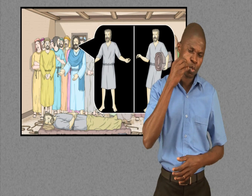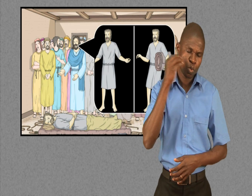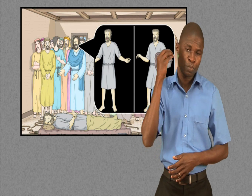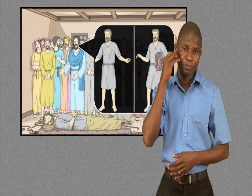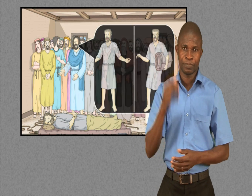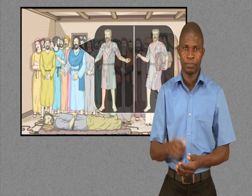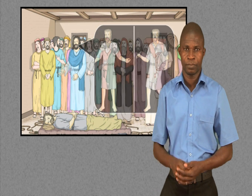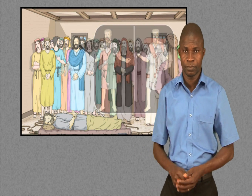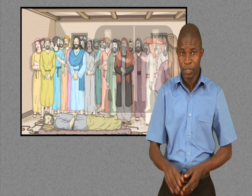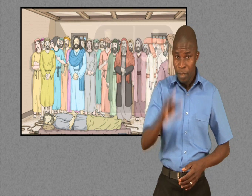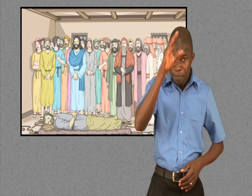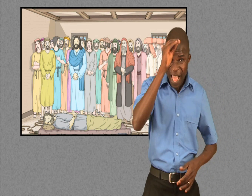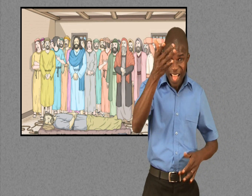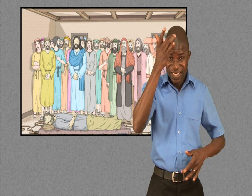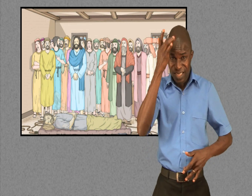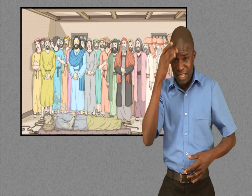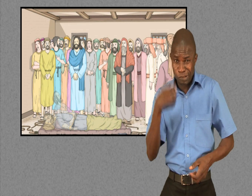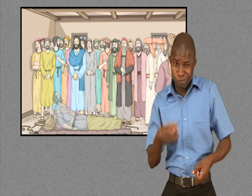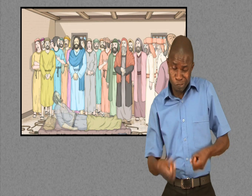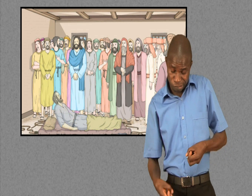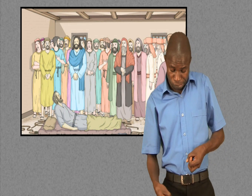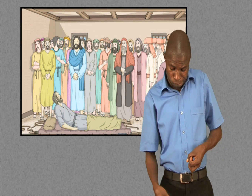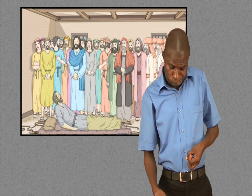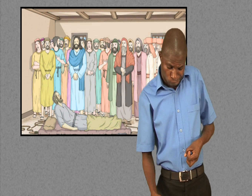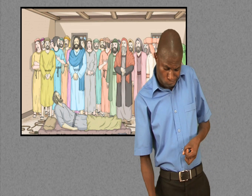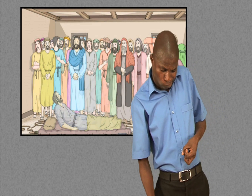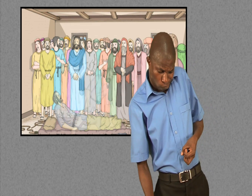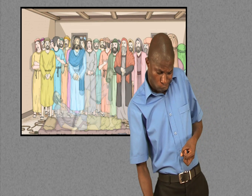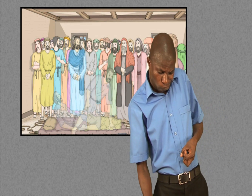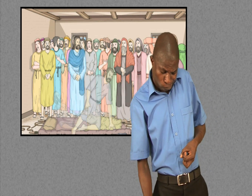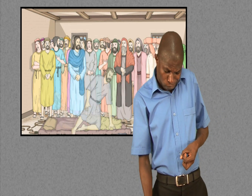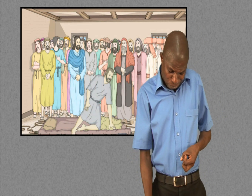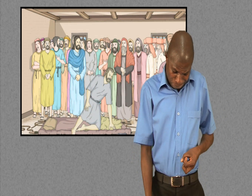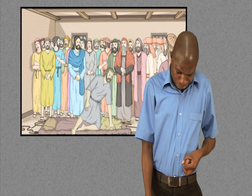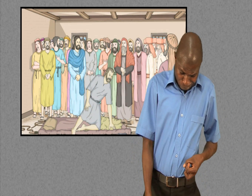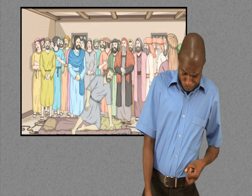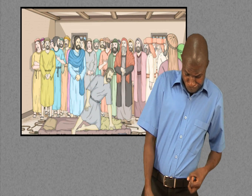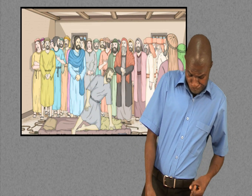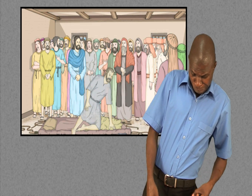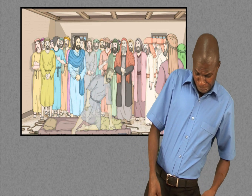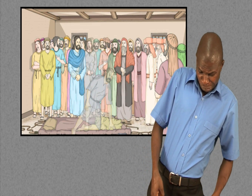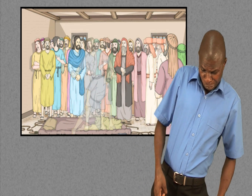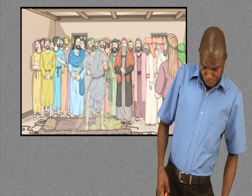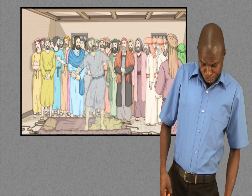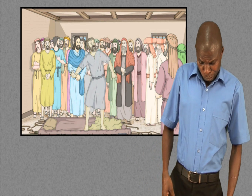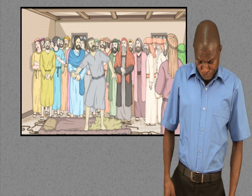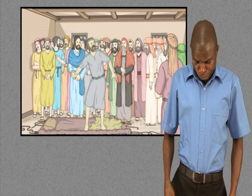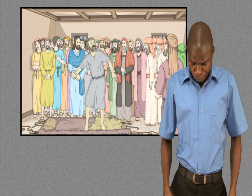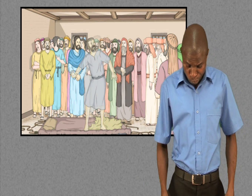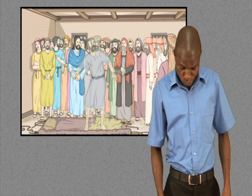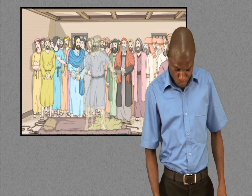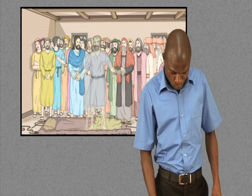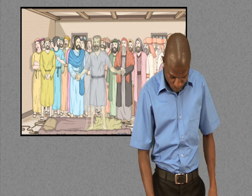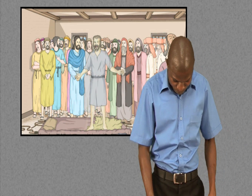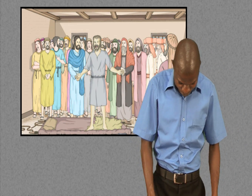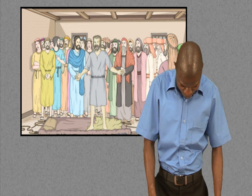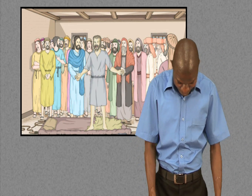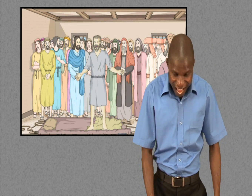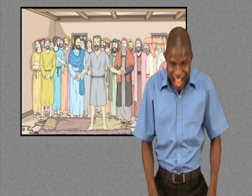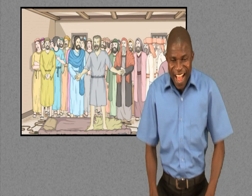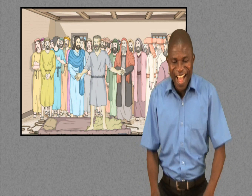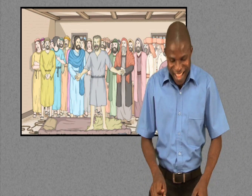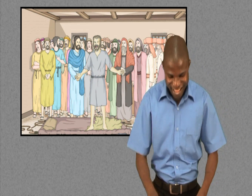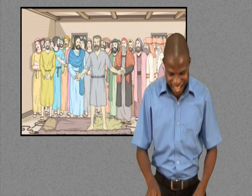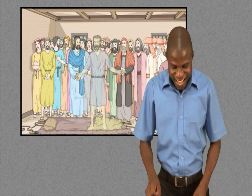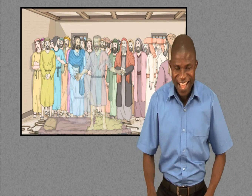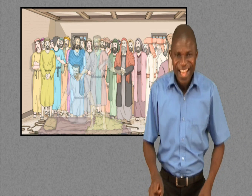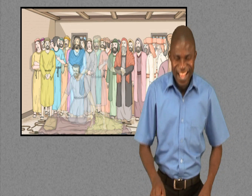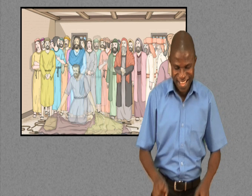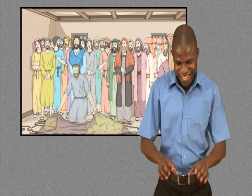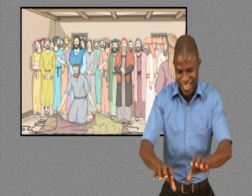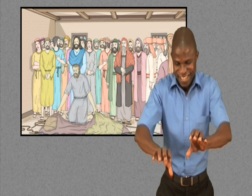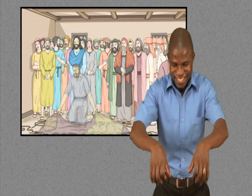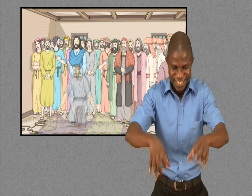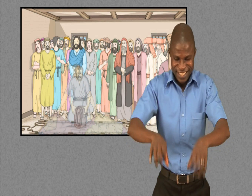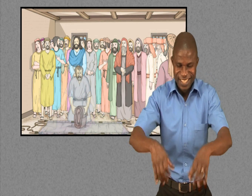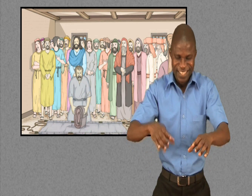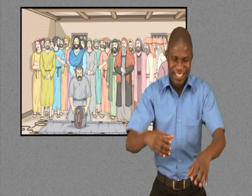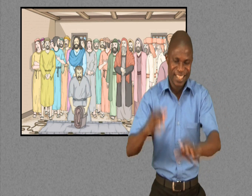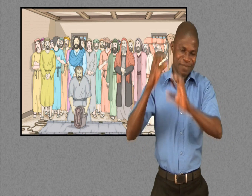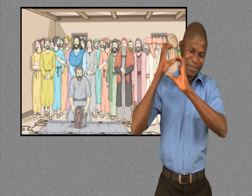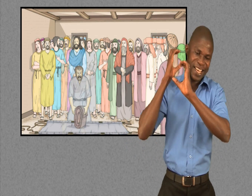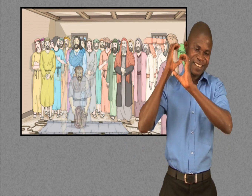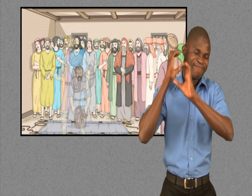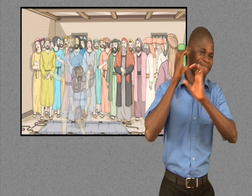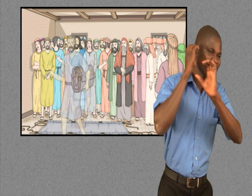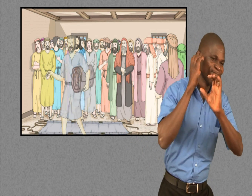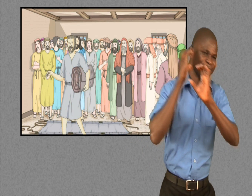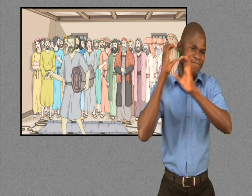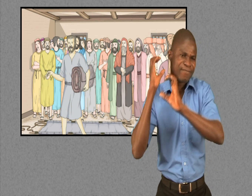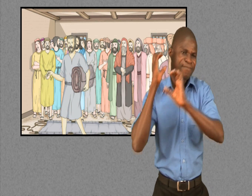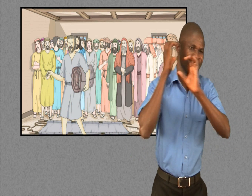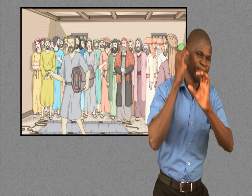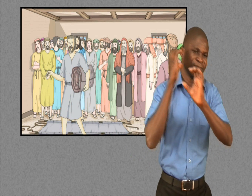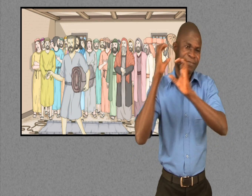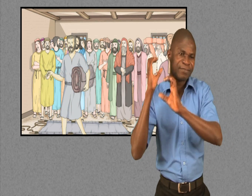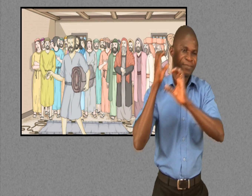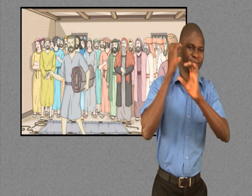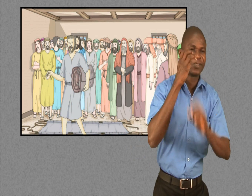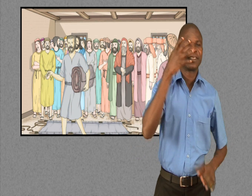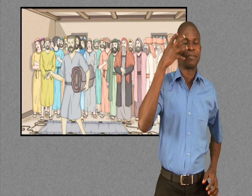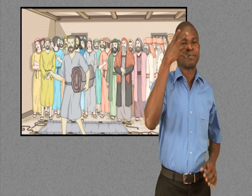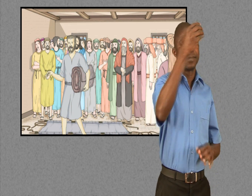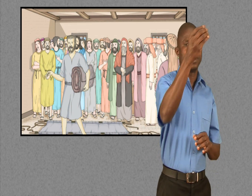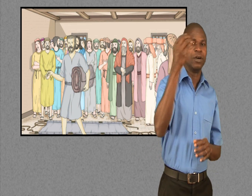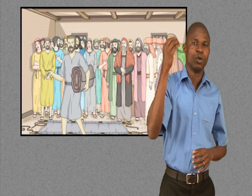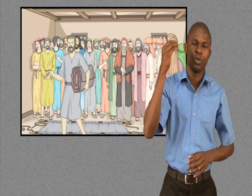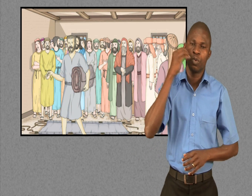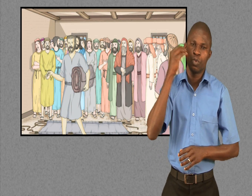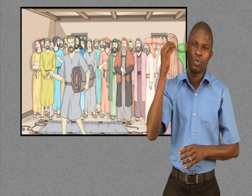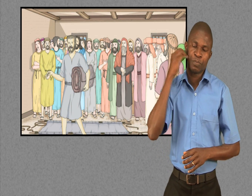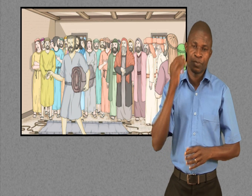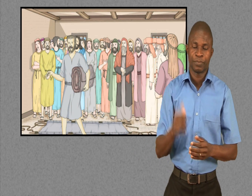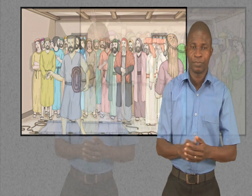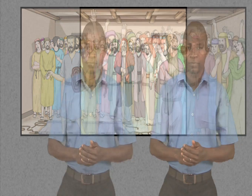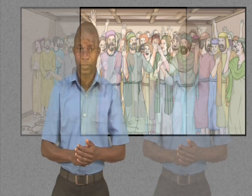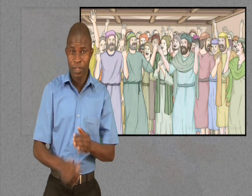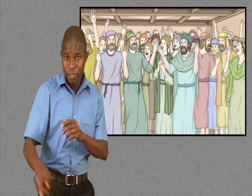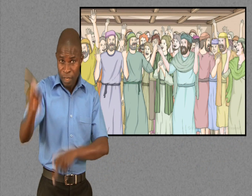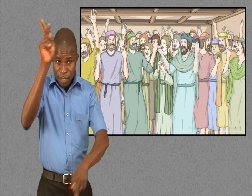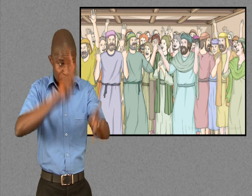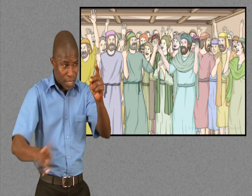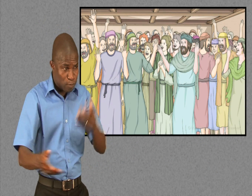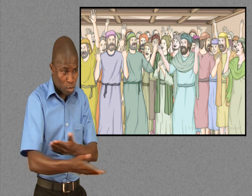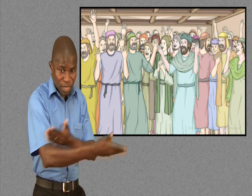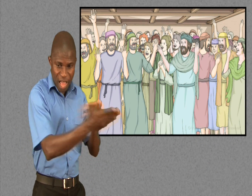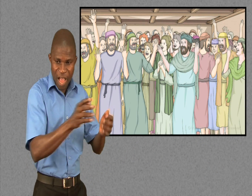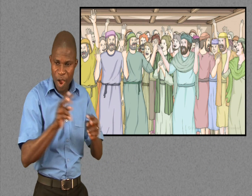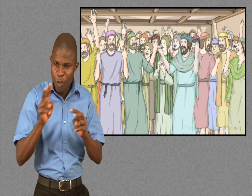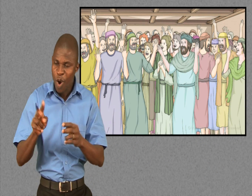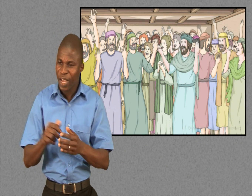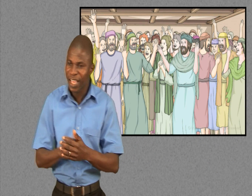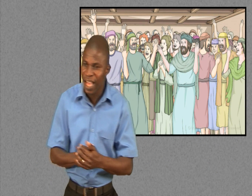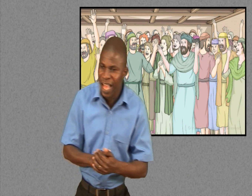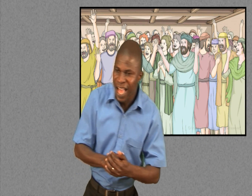And immediately the man got up, picked up his mat, and walked out in front of them all.